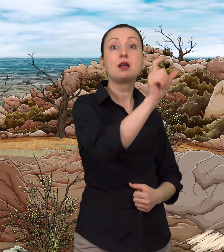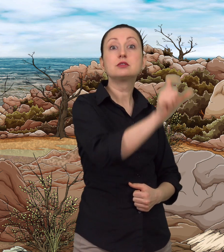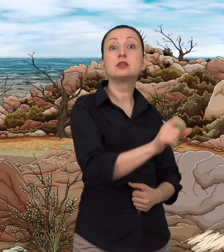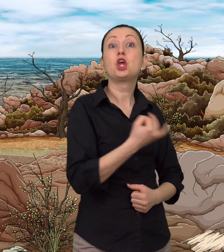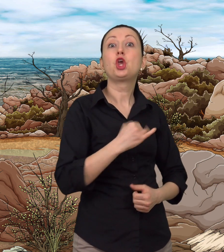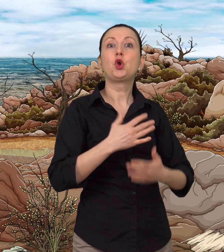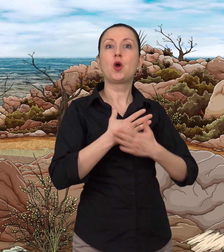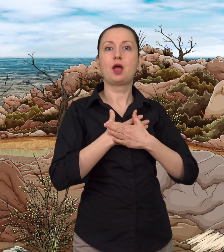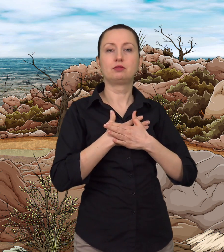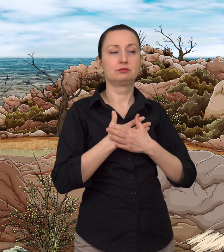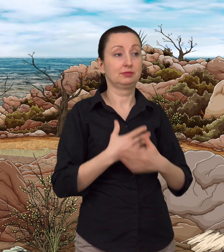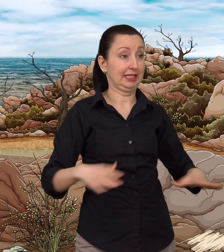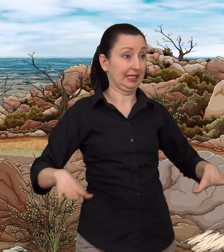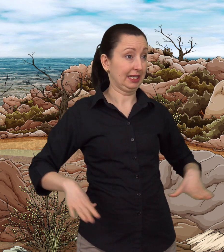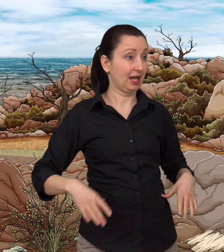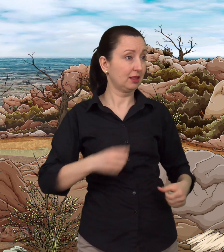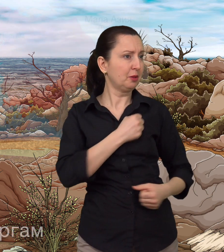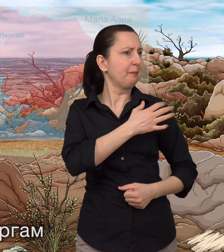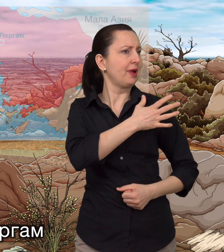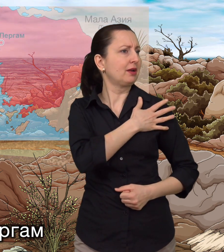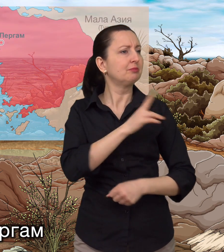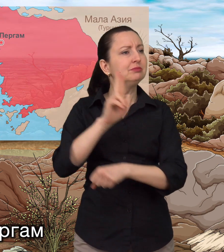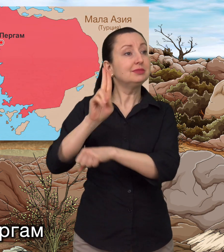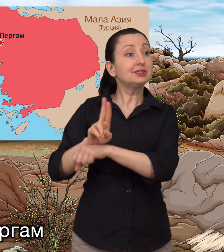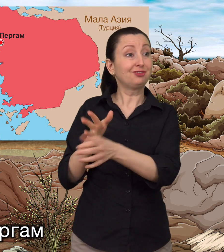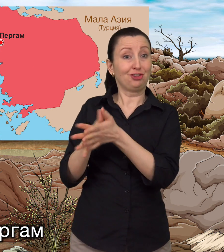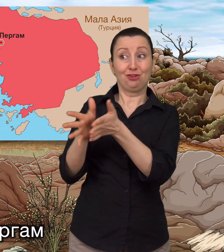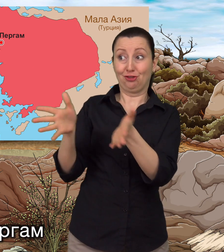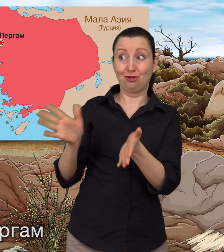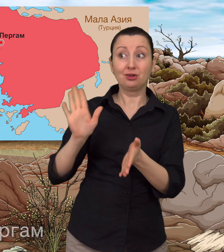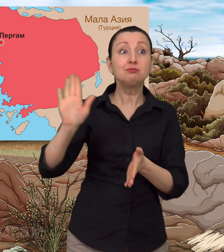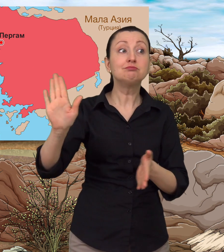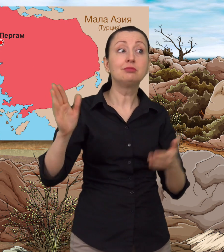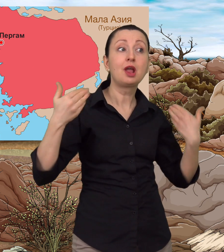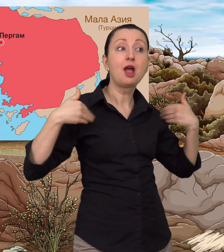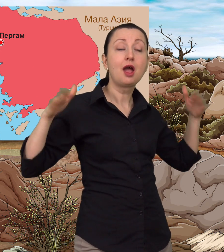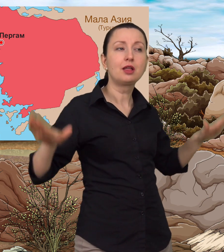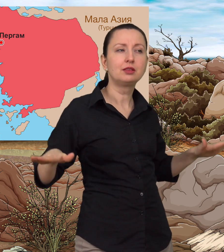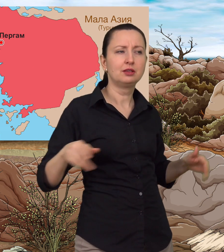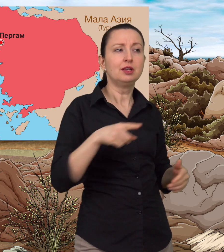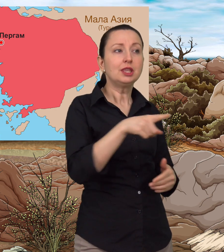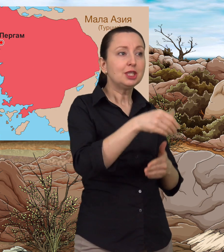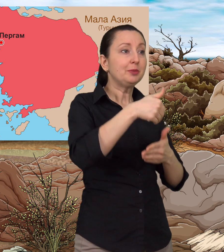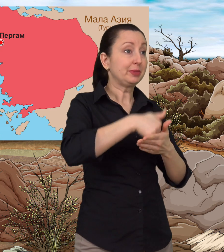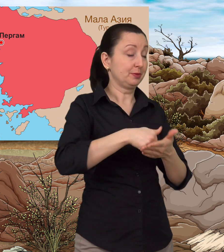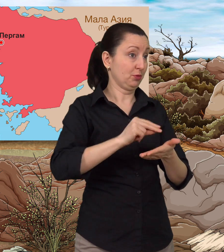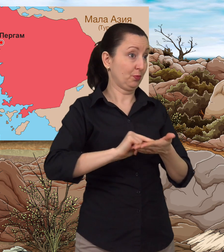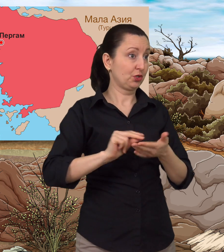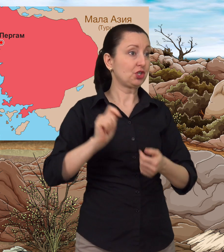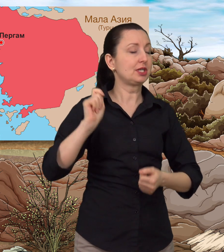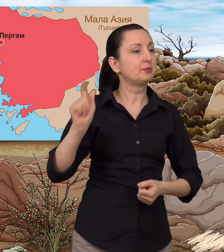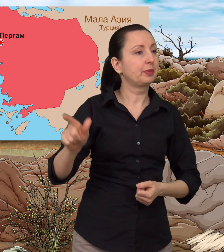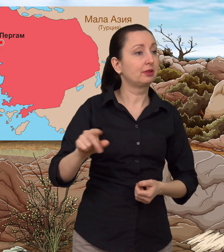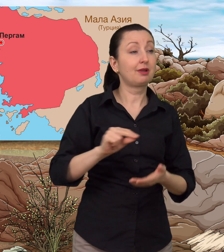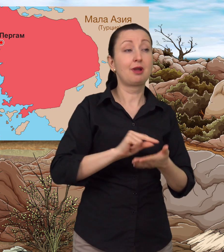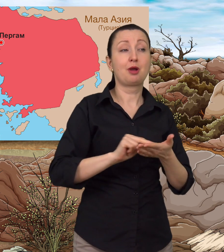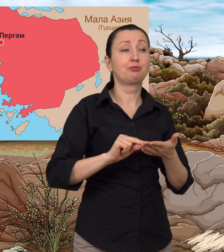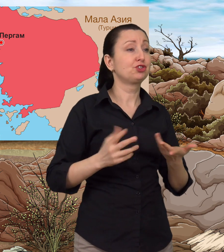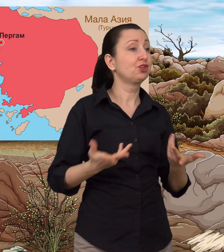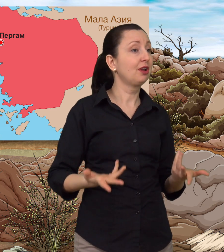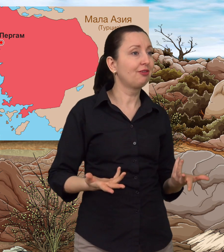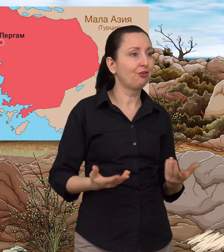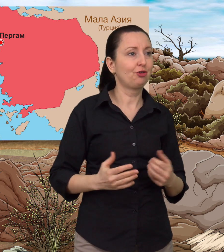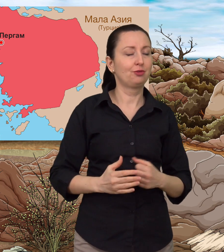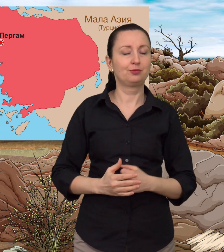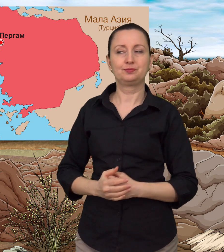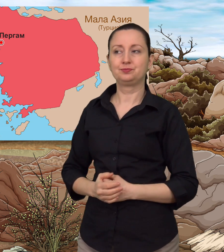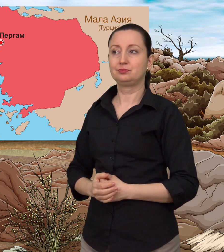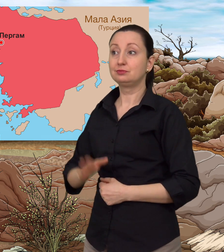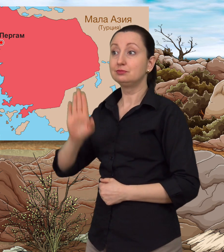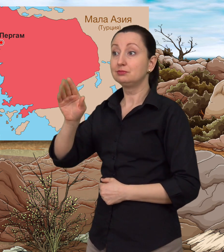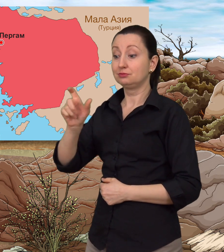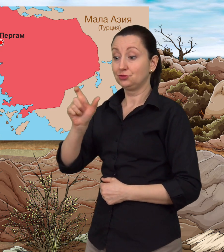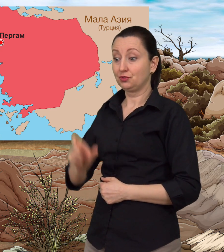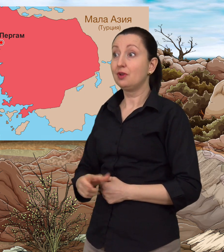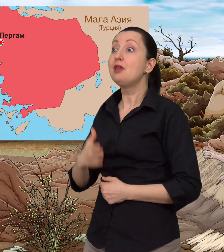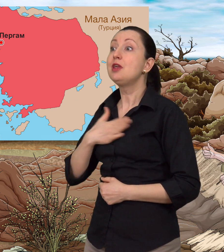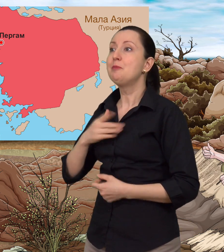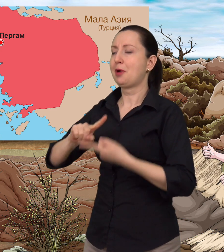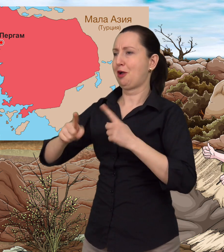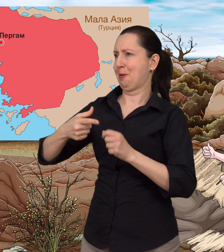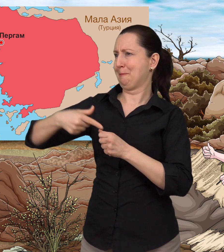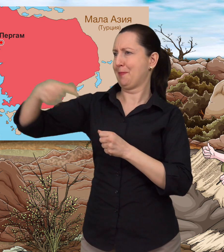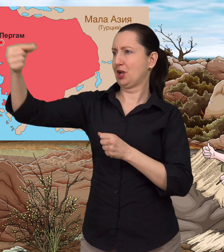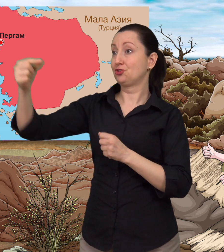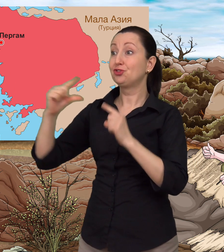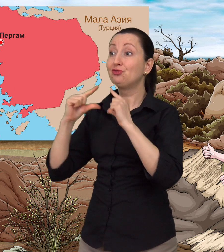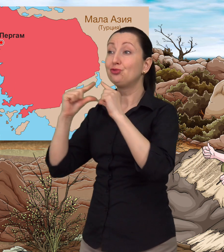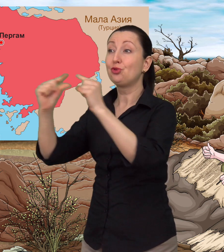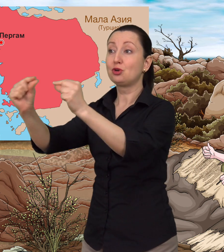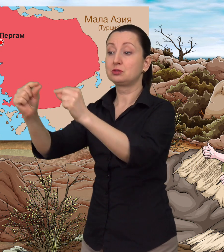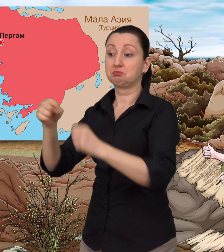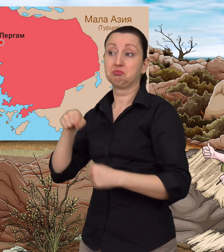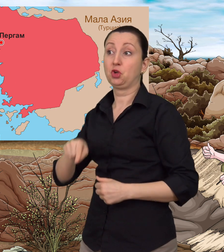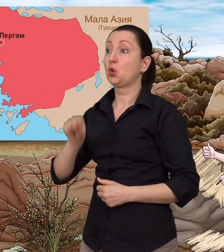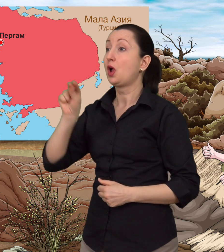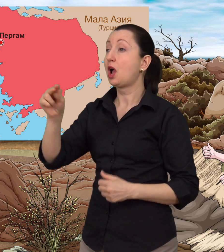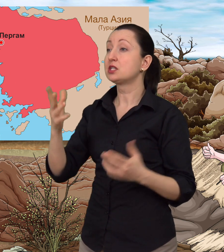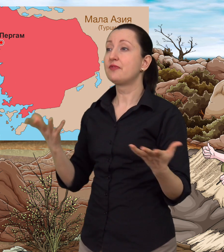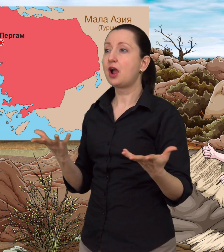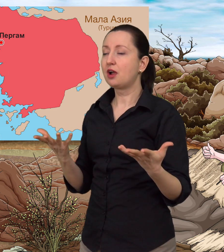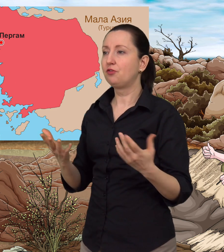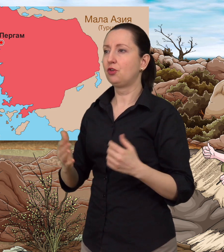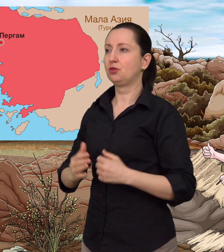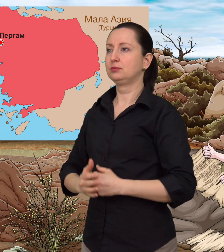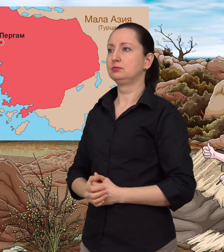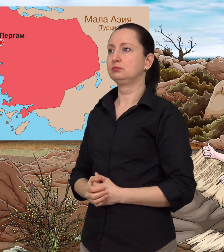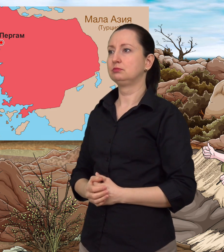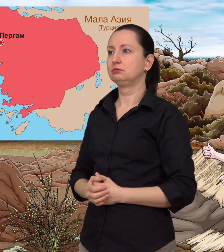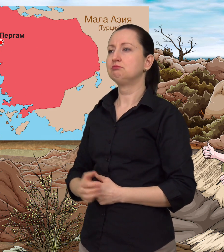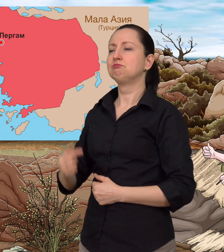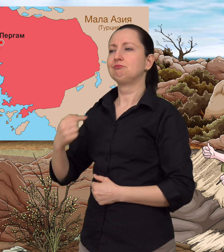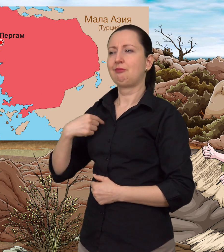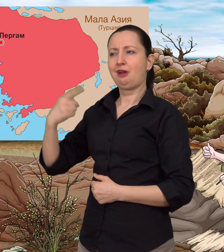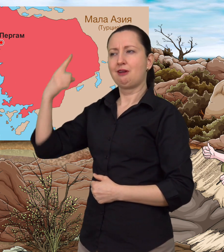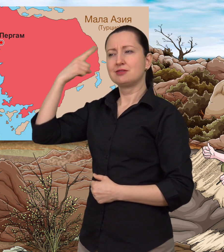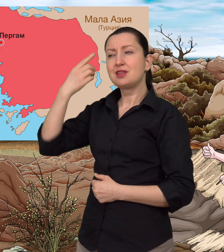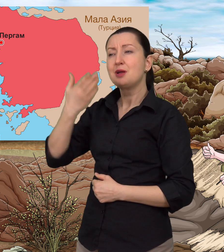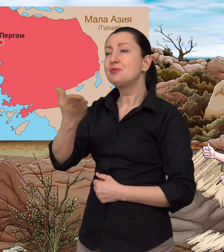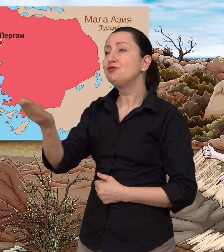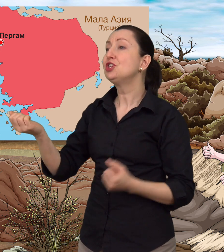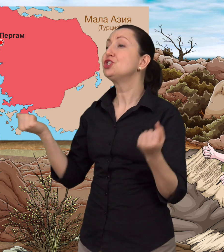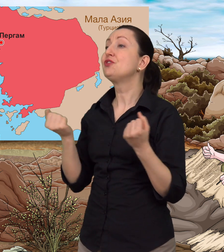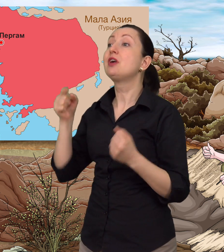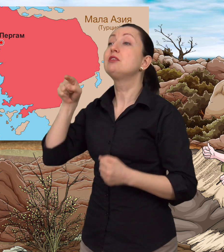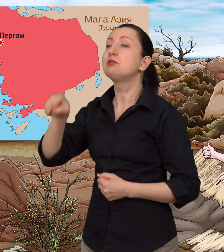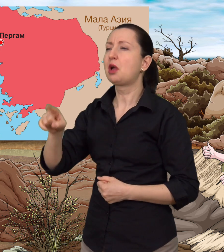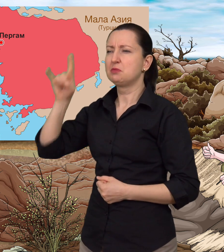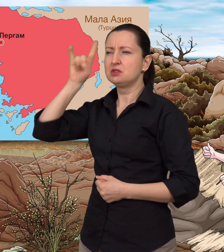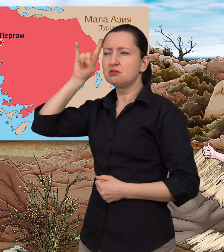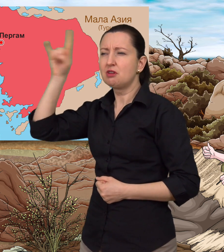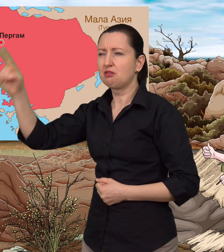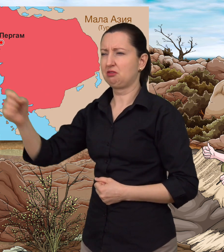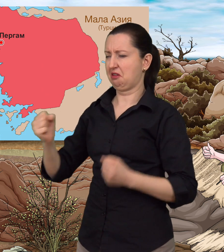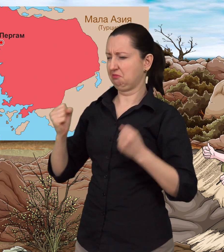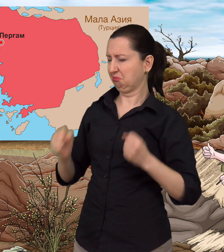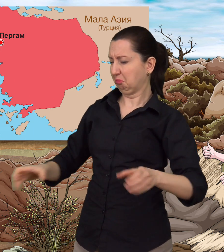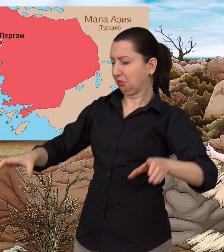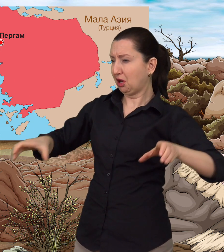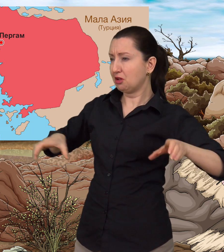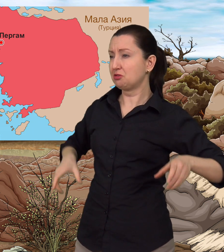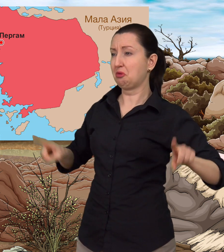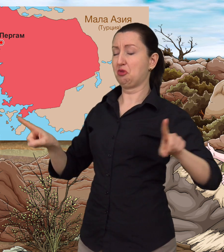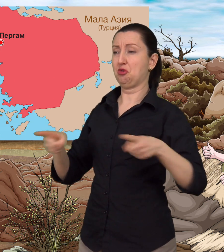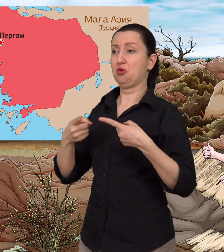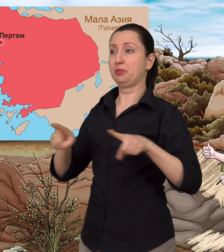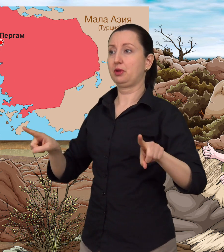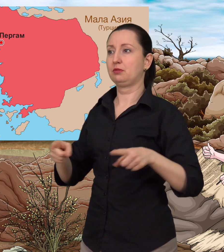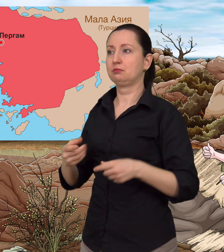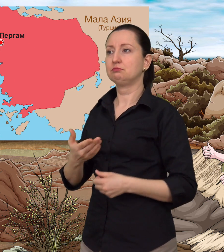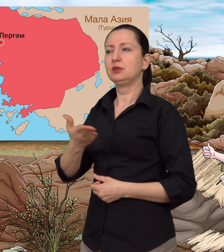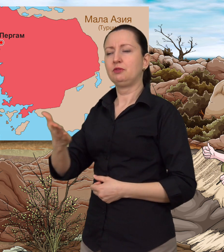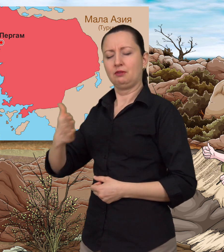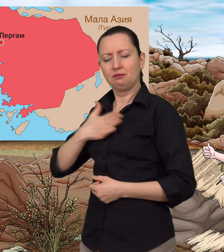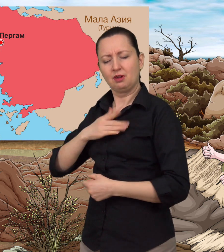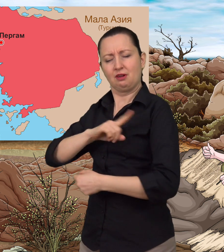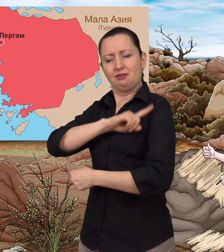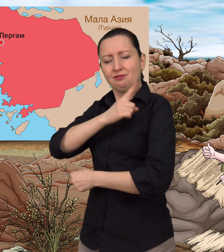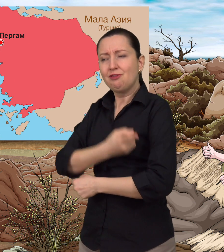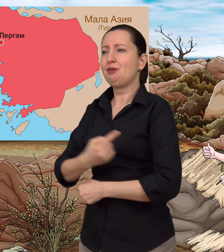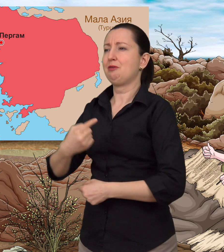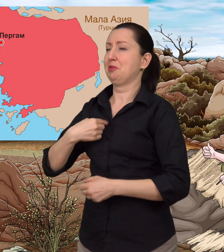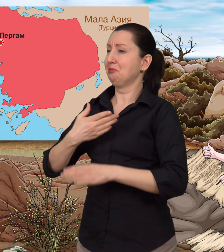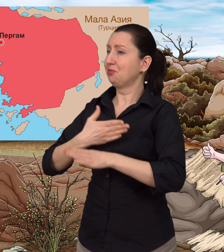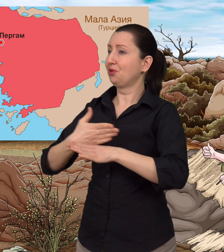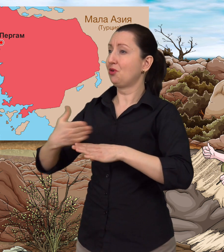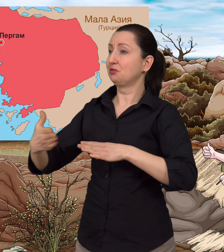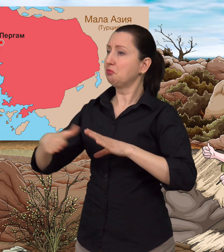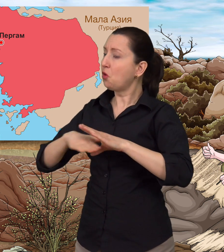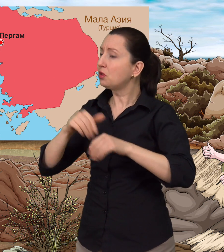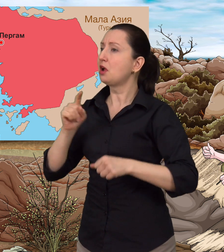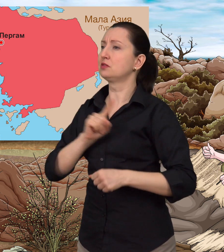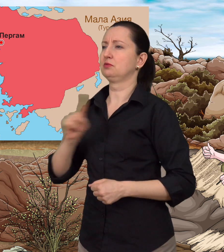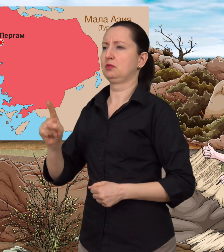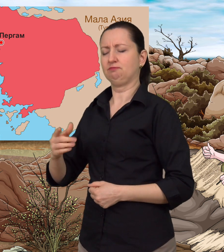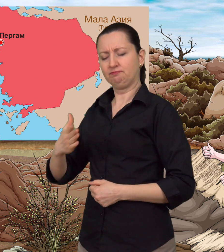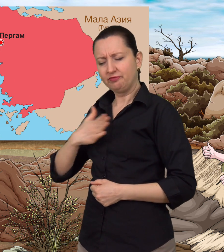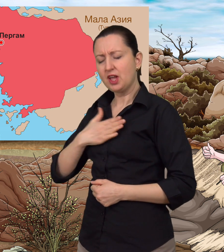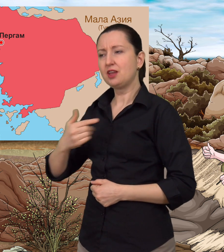To the angel of the church in Pergamum write: These are the words of the One who holds the sharp, double-edged sword. I know where you live, where the throne of Satan sits.